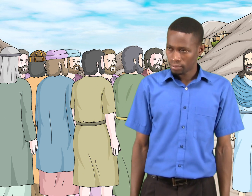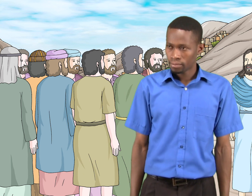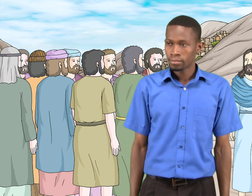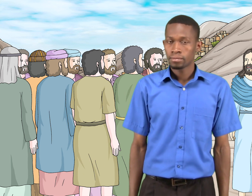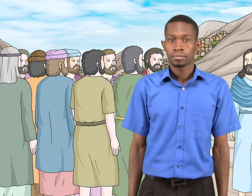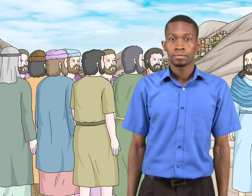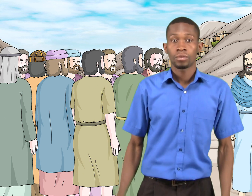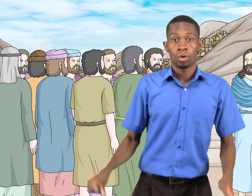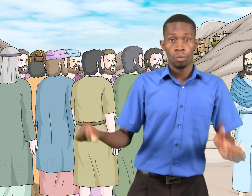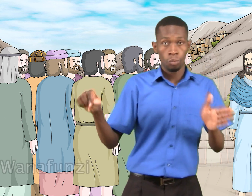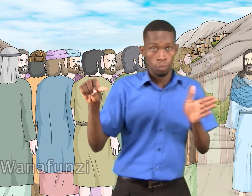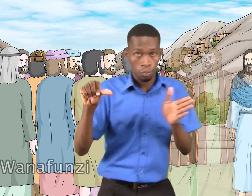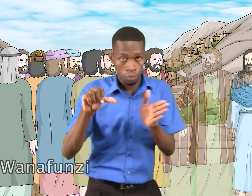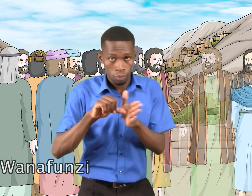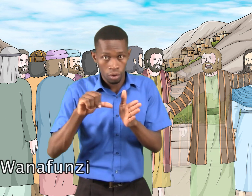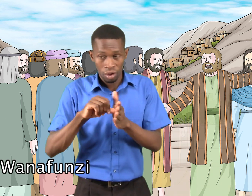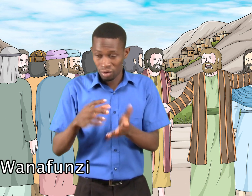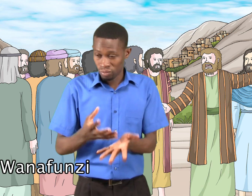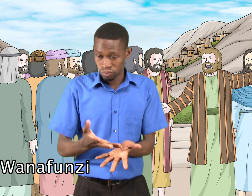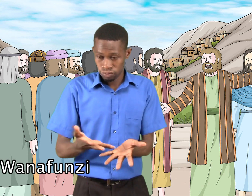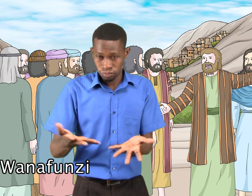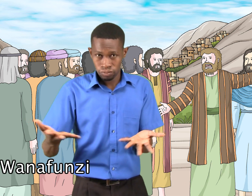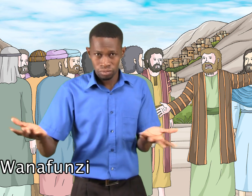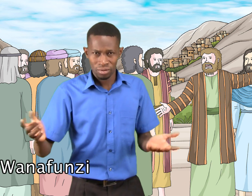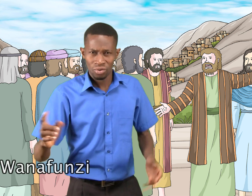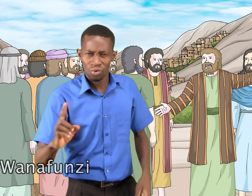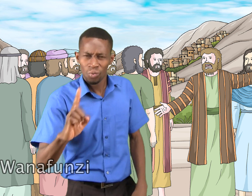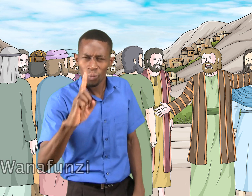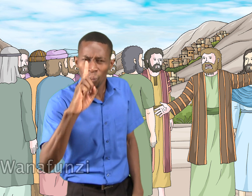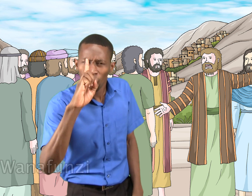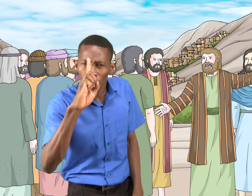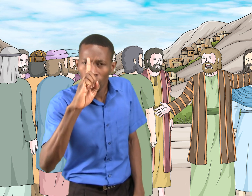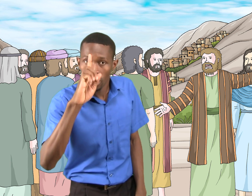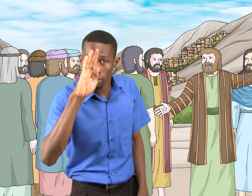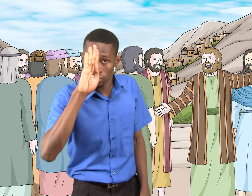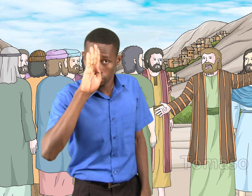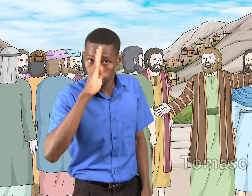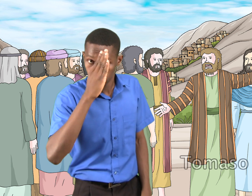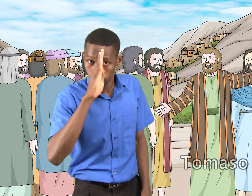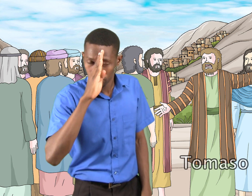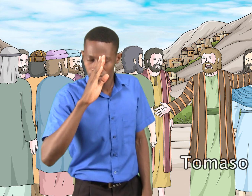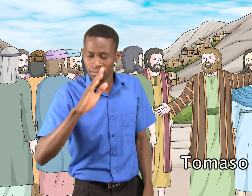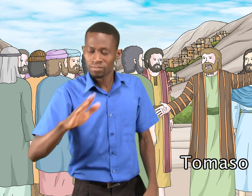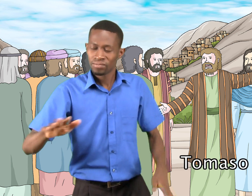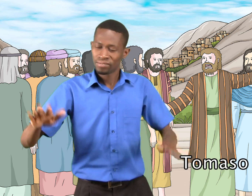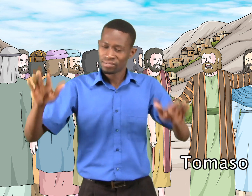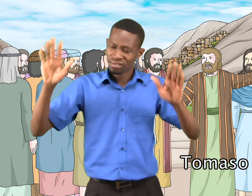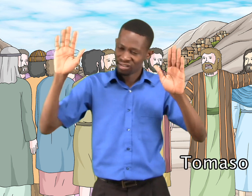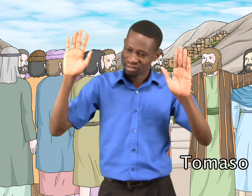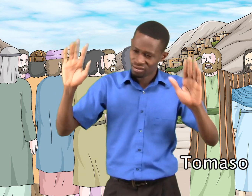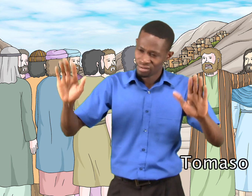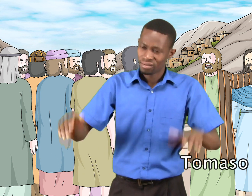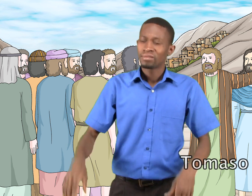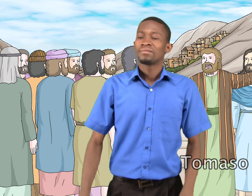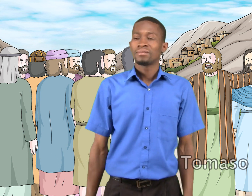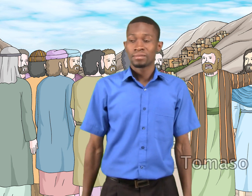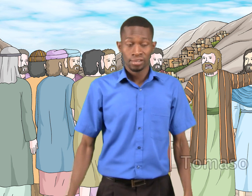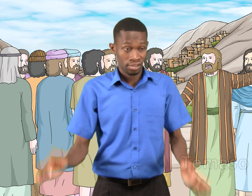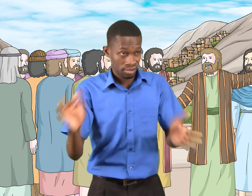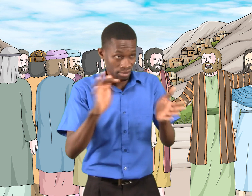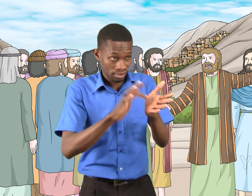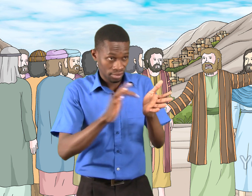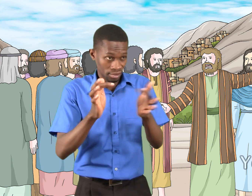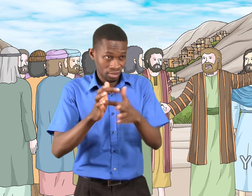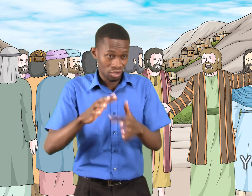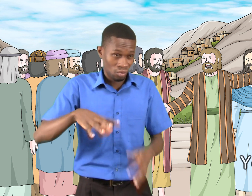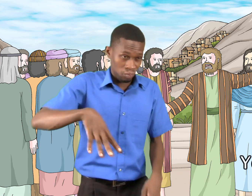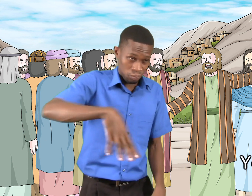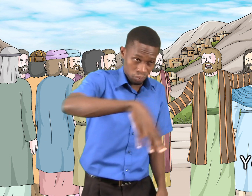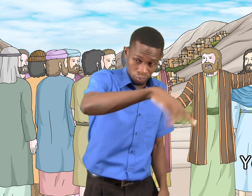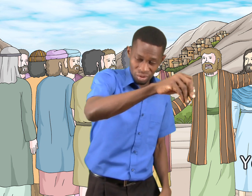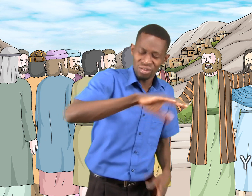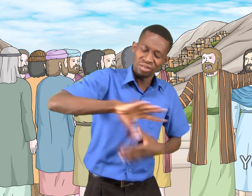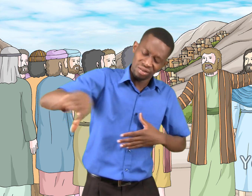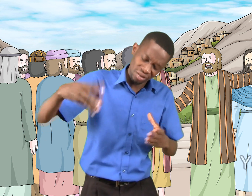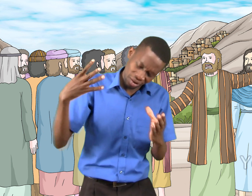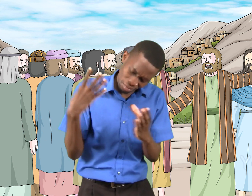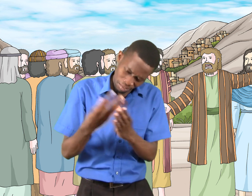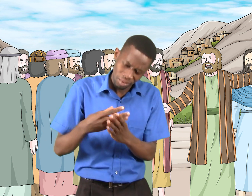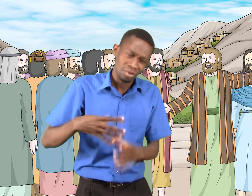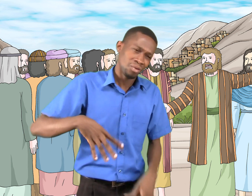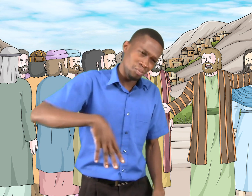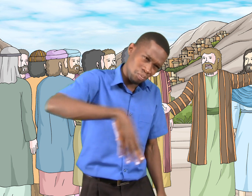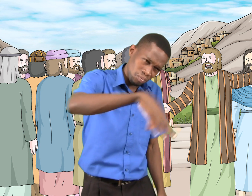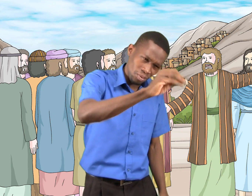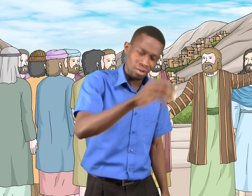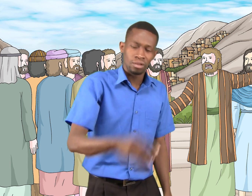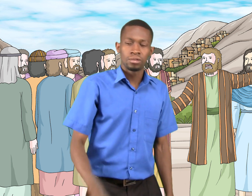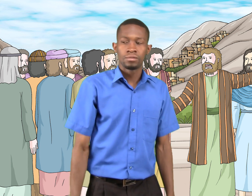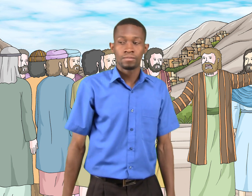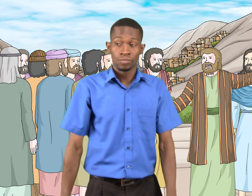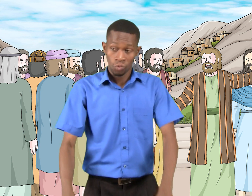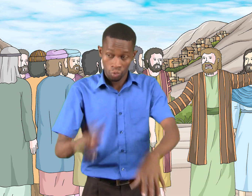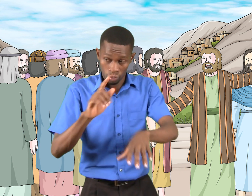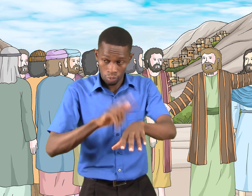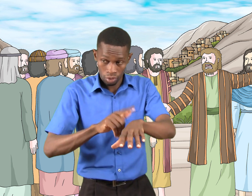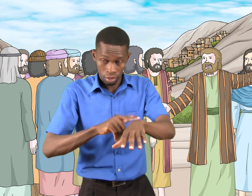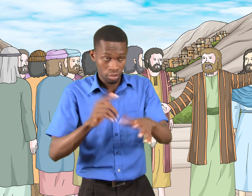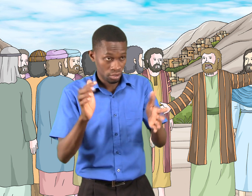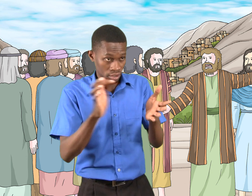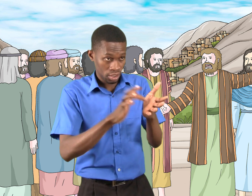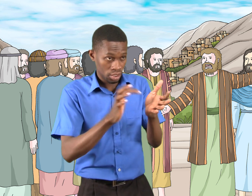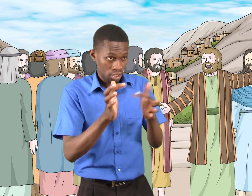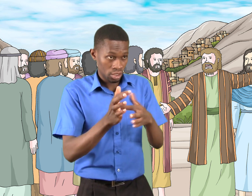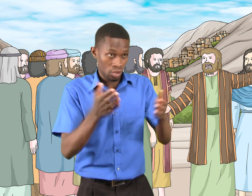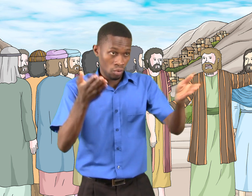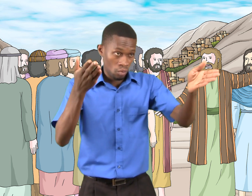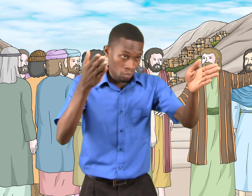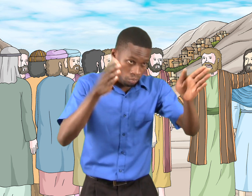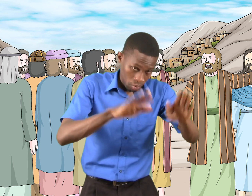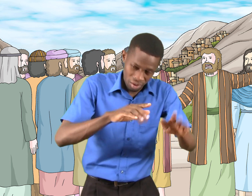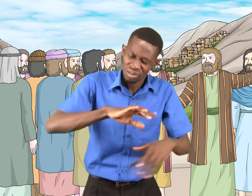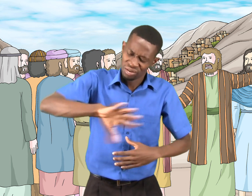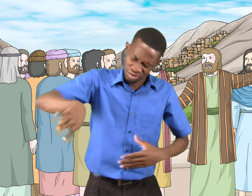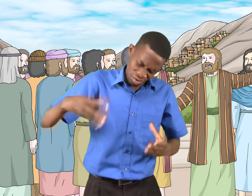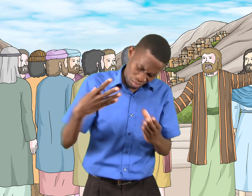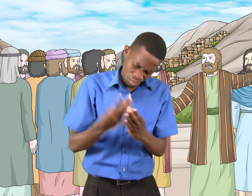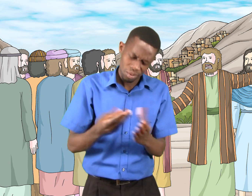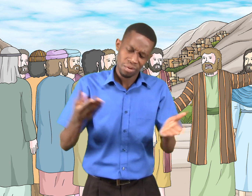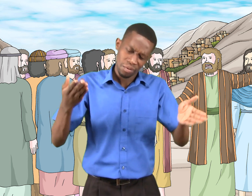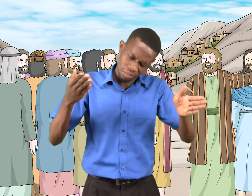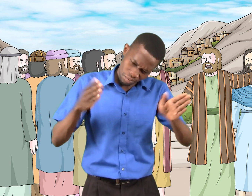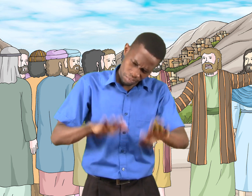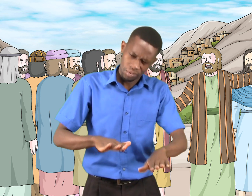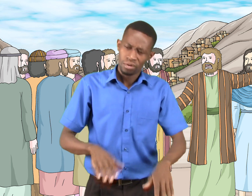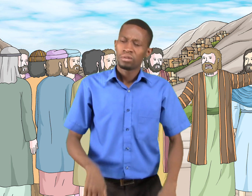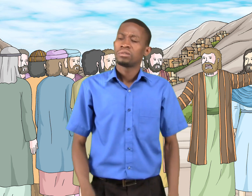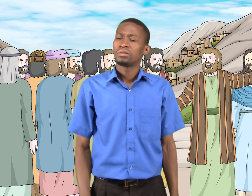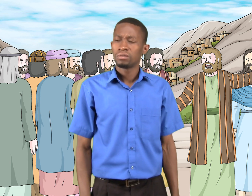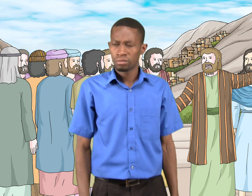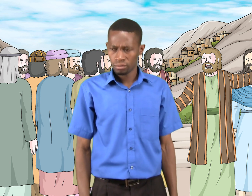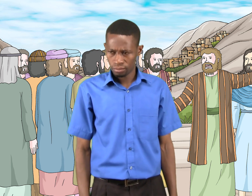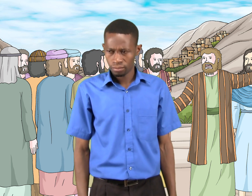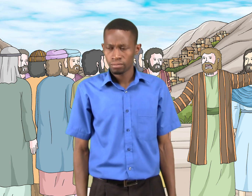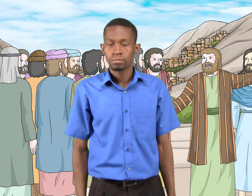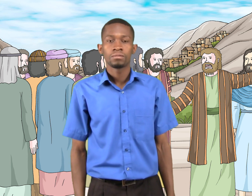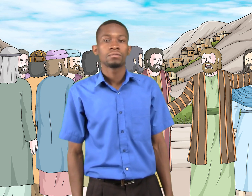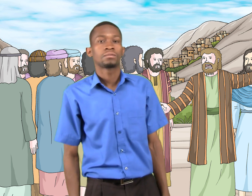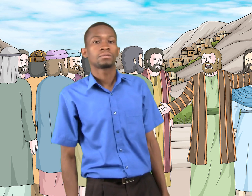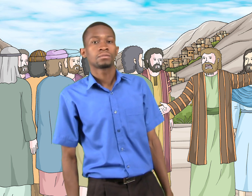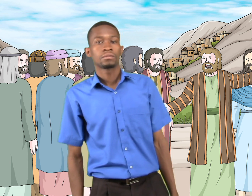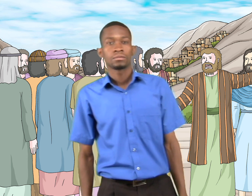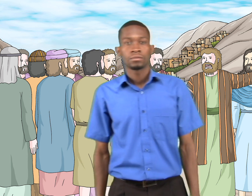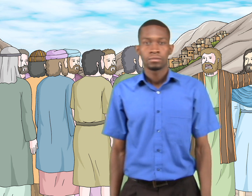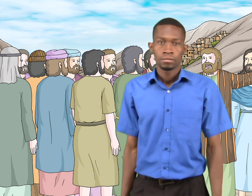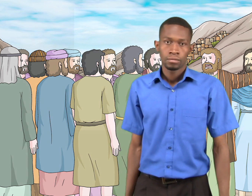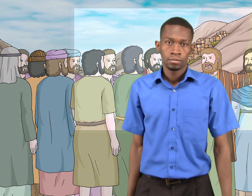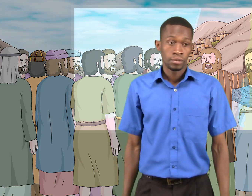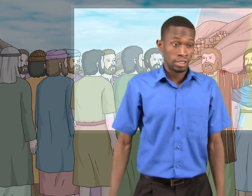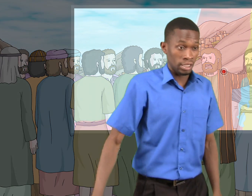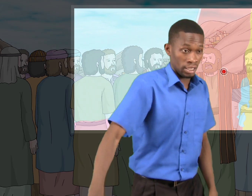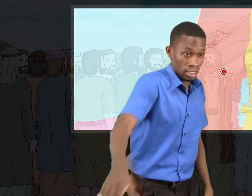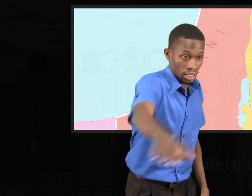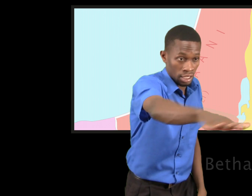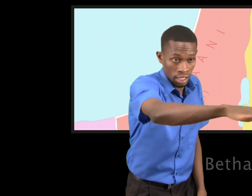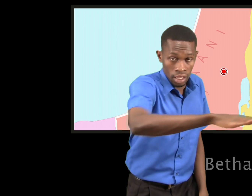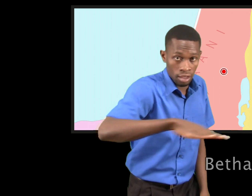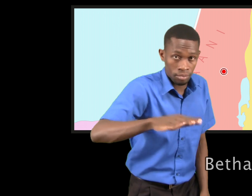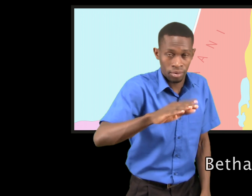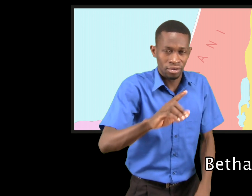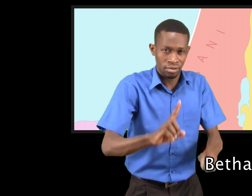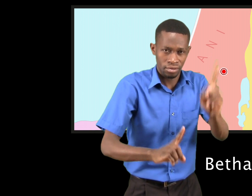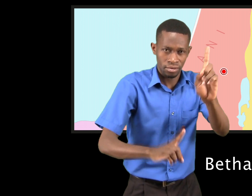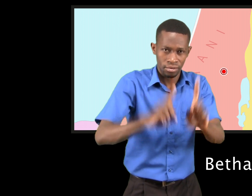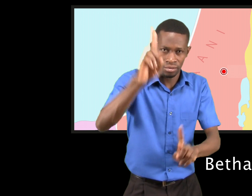Then Thomas called Didymus said to his fellow disciples, “Let us also go, so that we may die with Him.” When Jesus arrived, He found that Lazarus had already spent four days in the tomb.